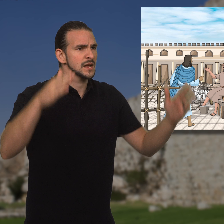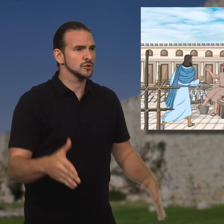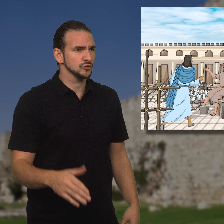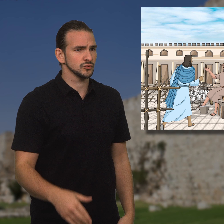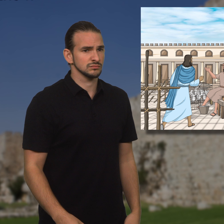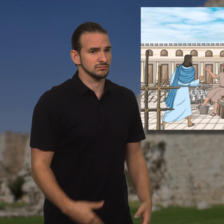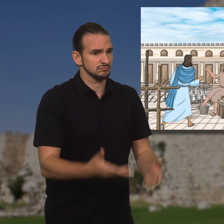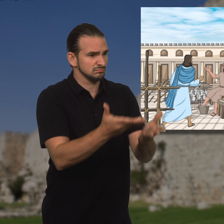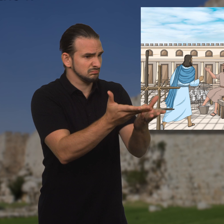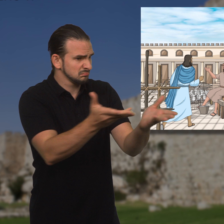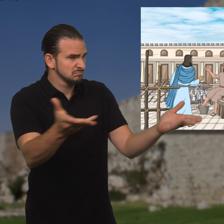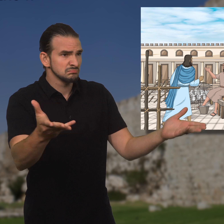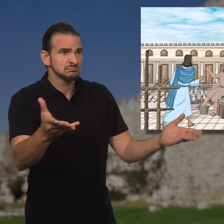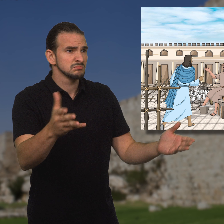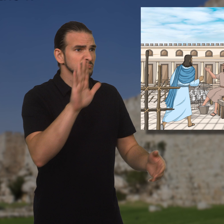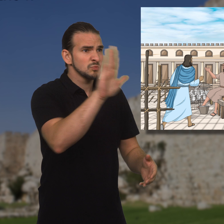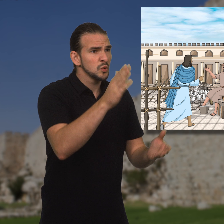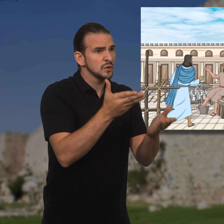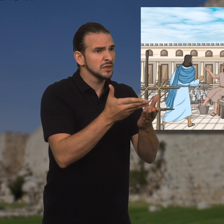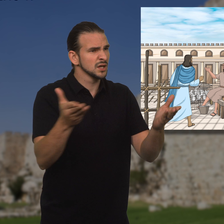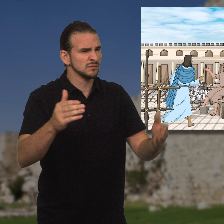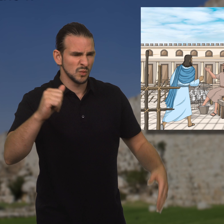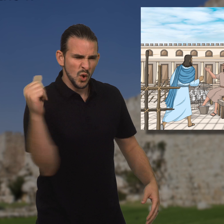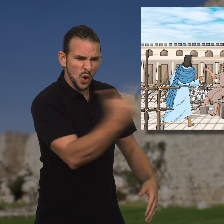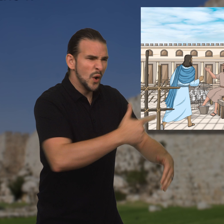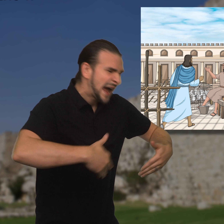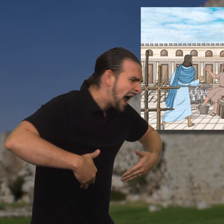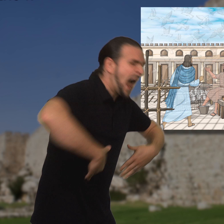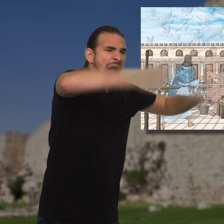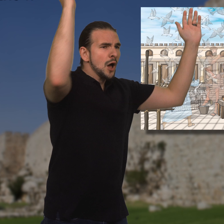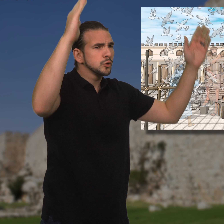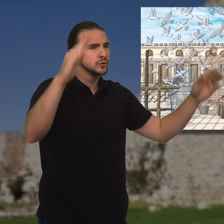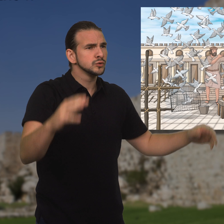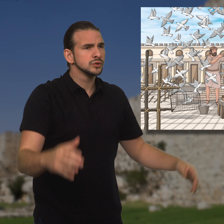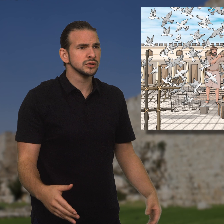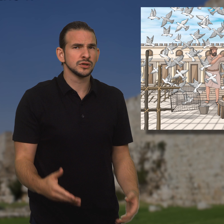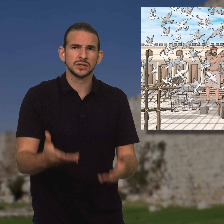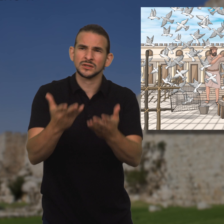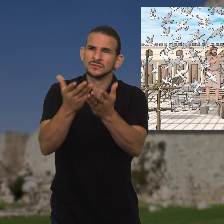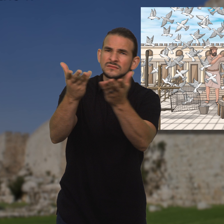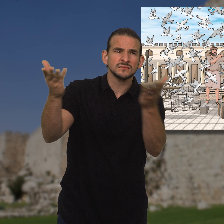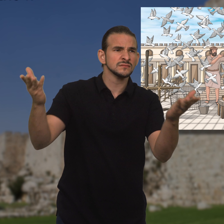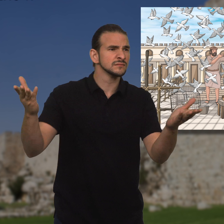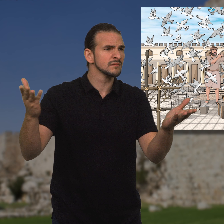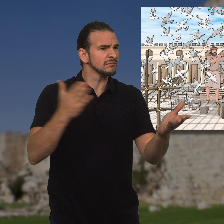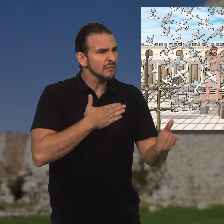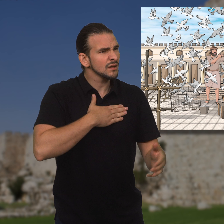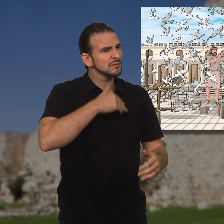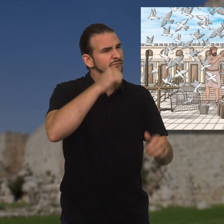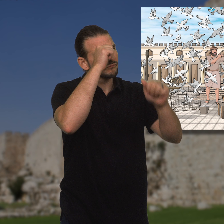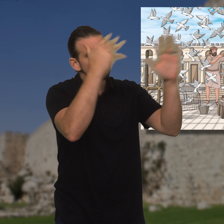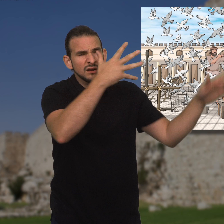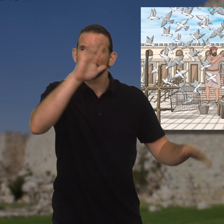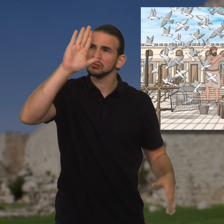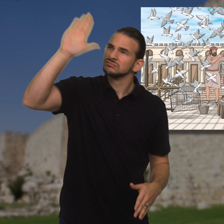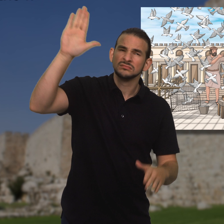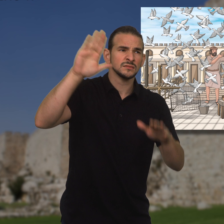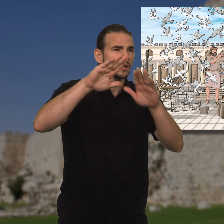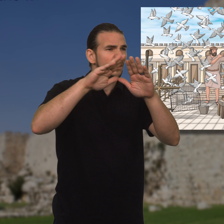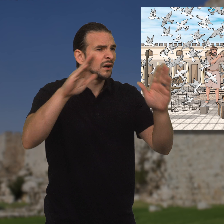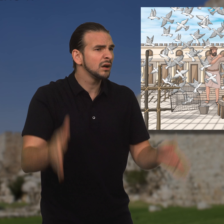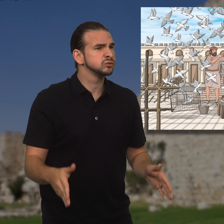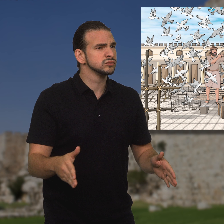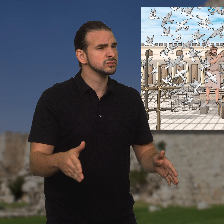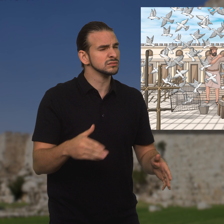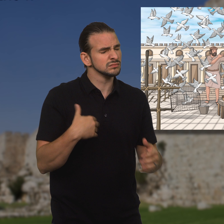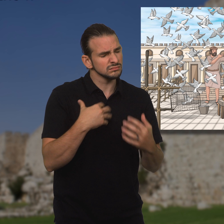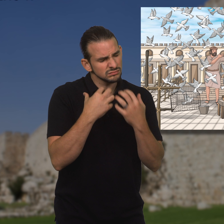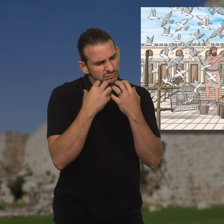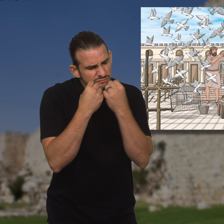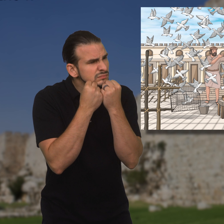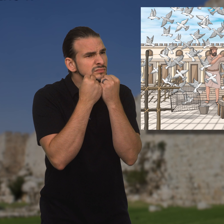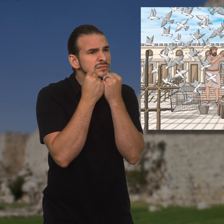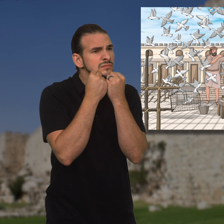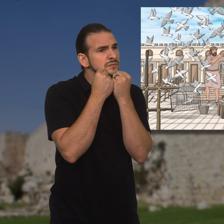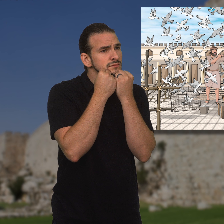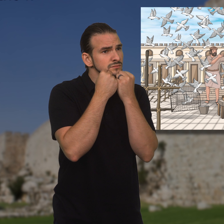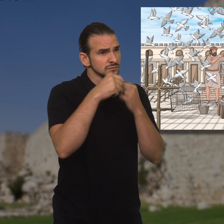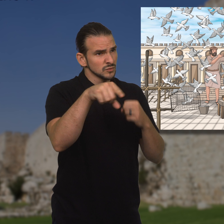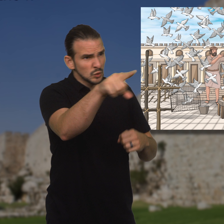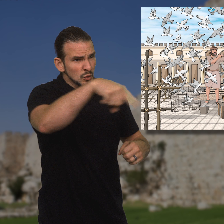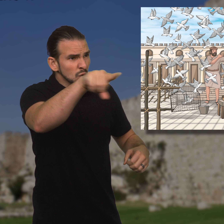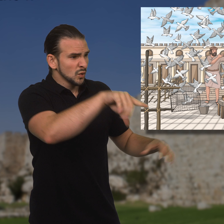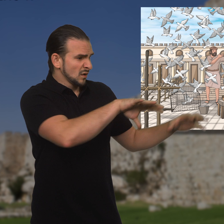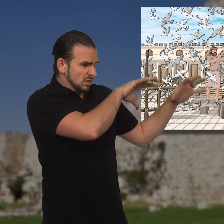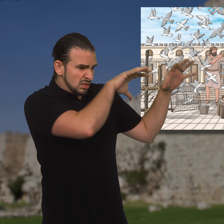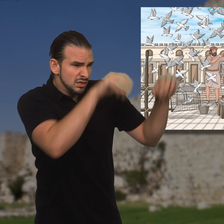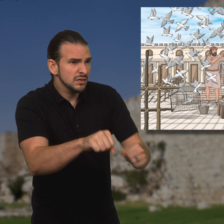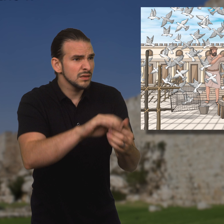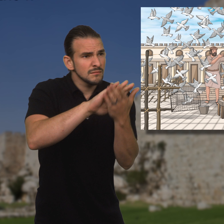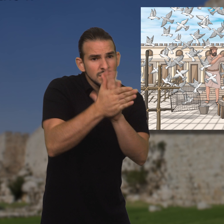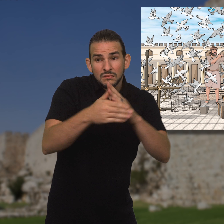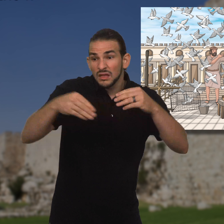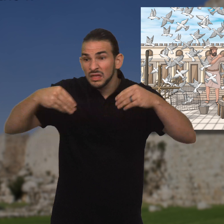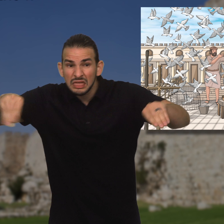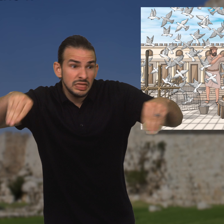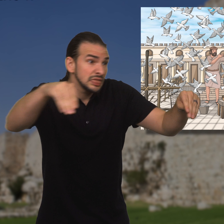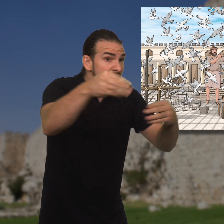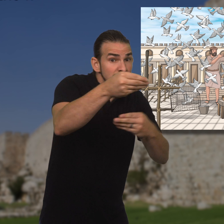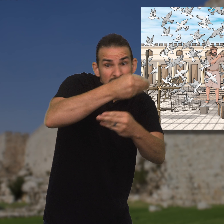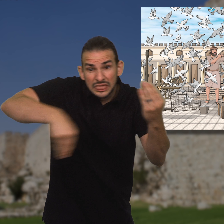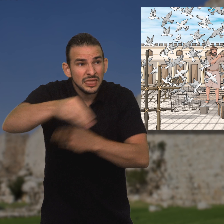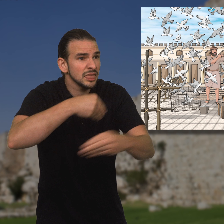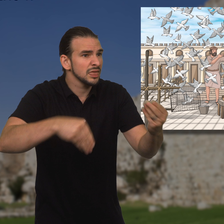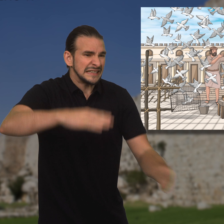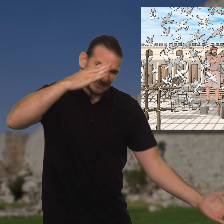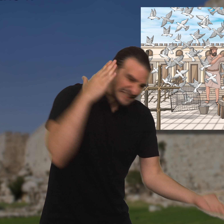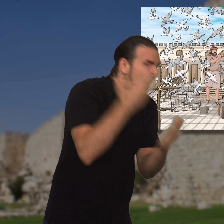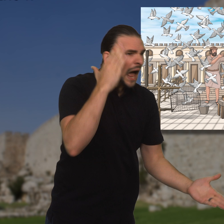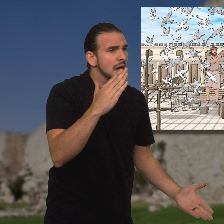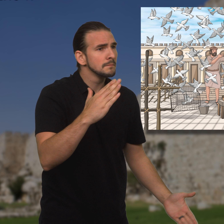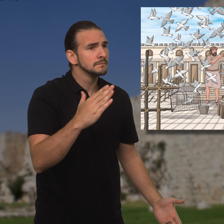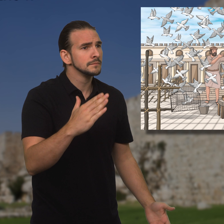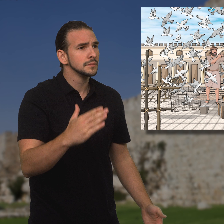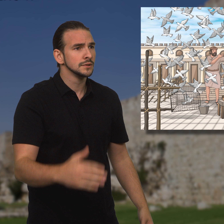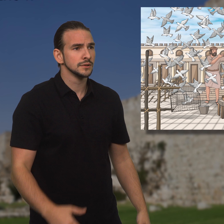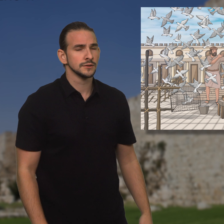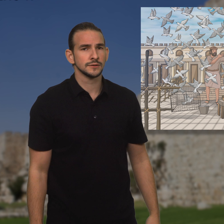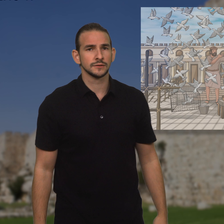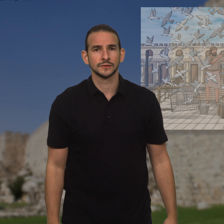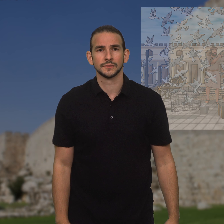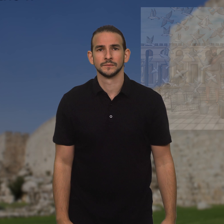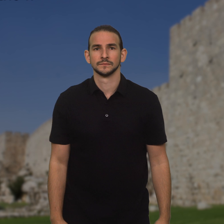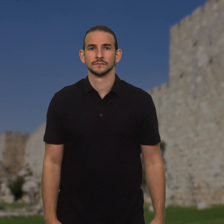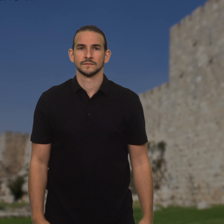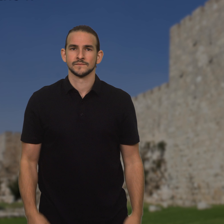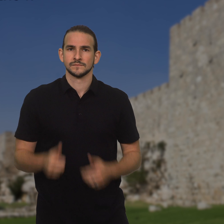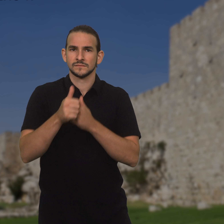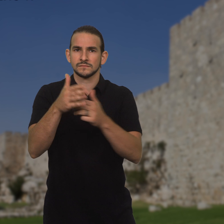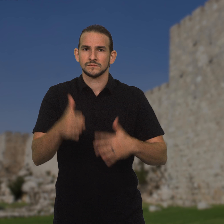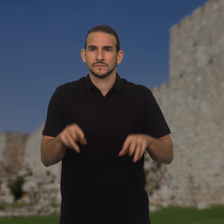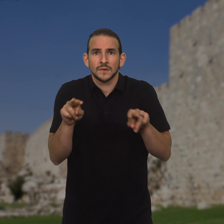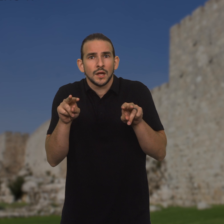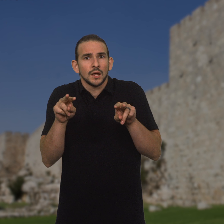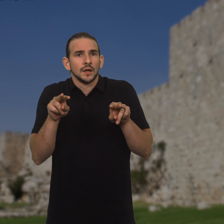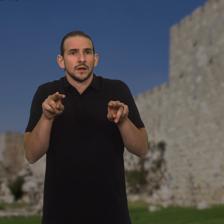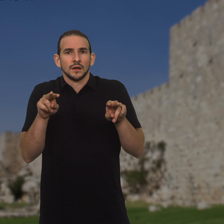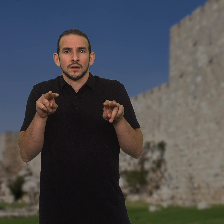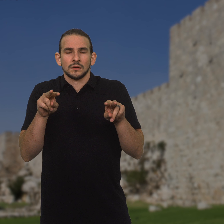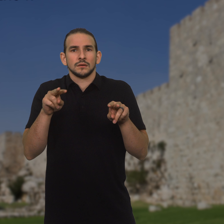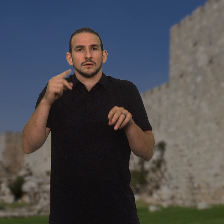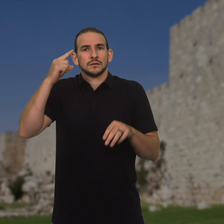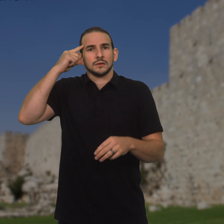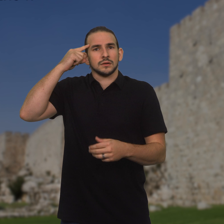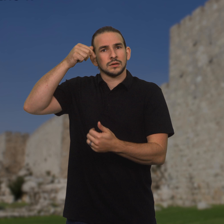How dare you turn My Father’s house into a marketplace!”